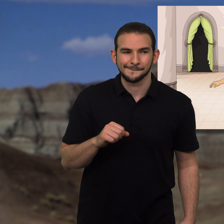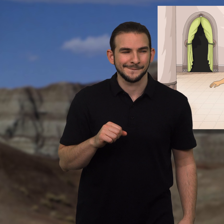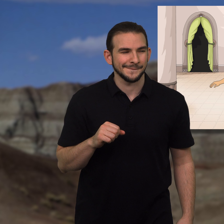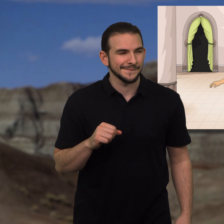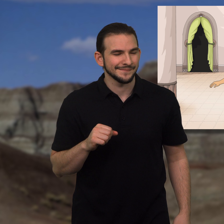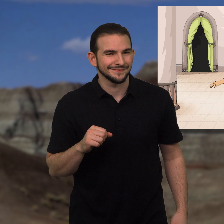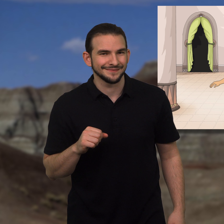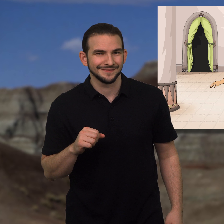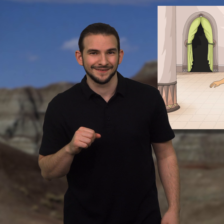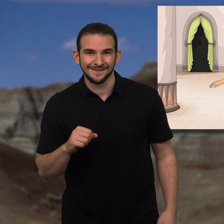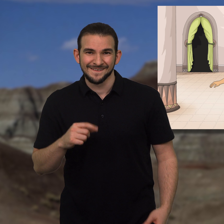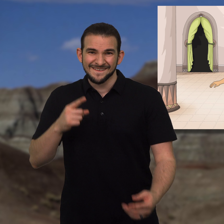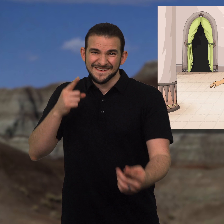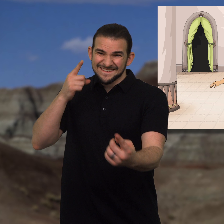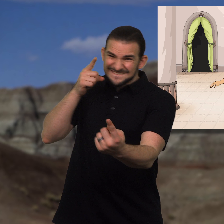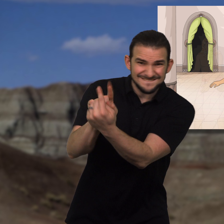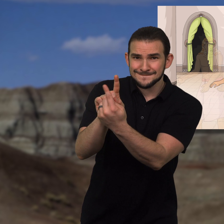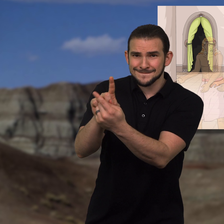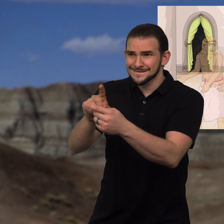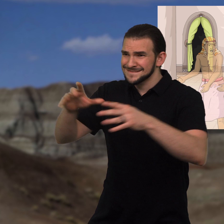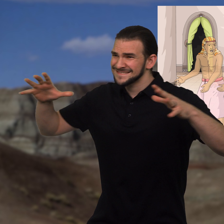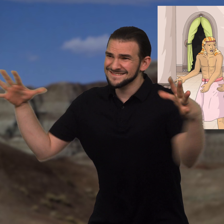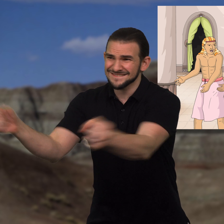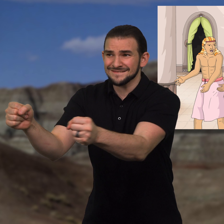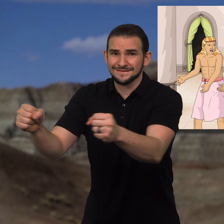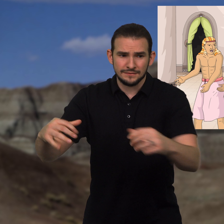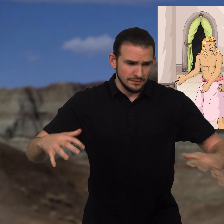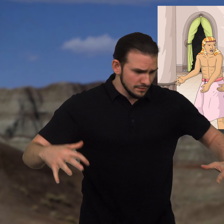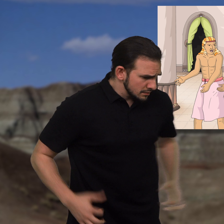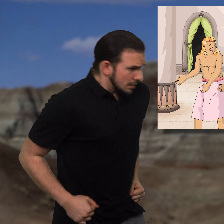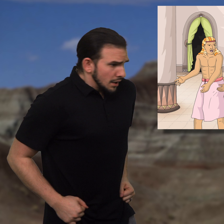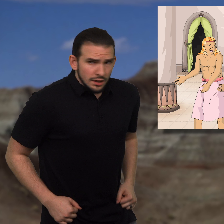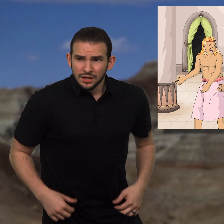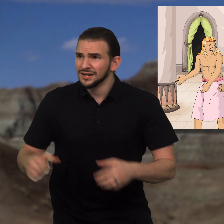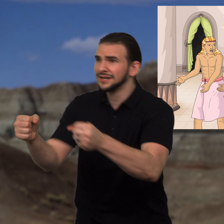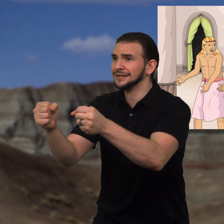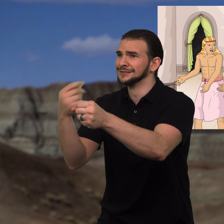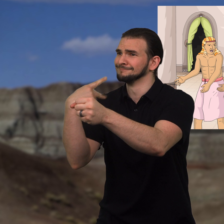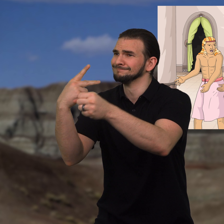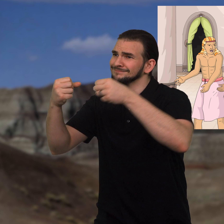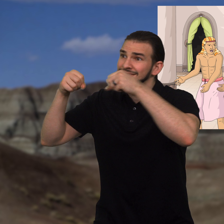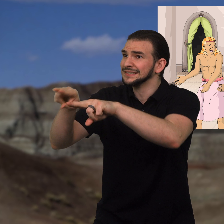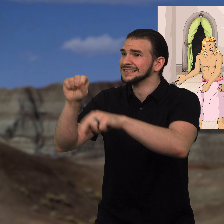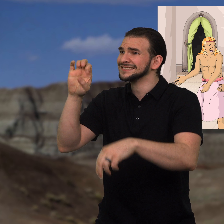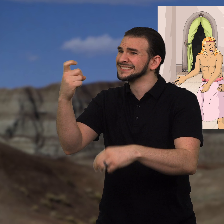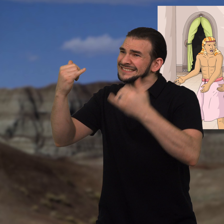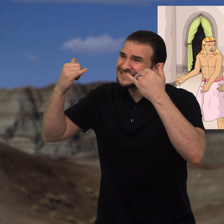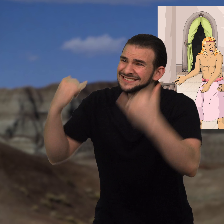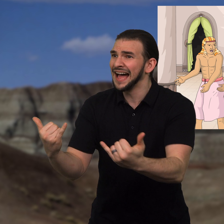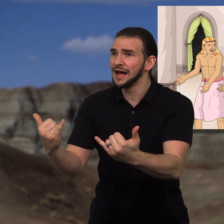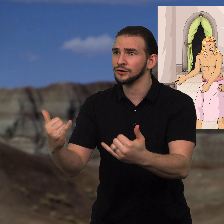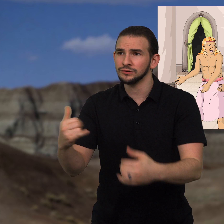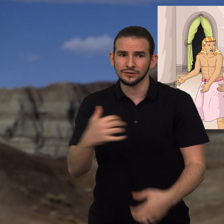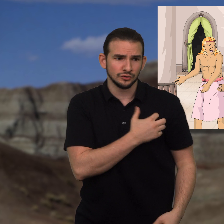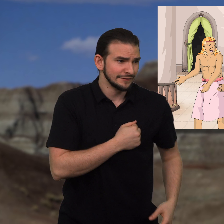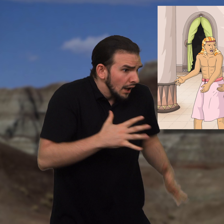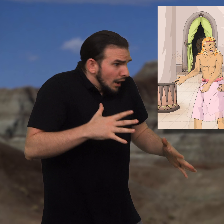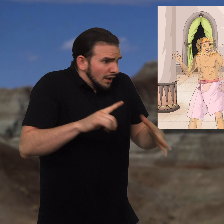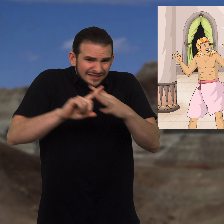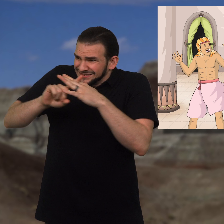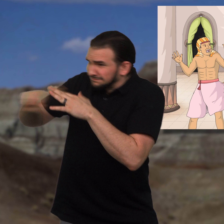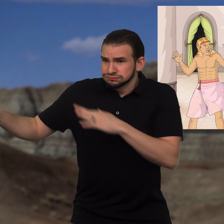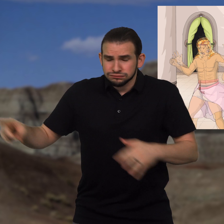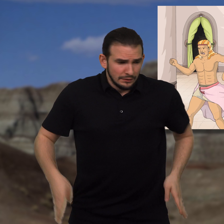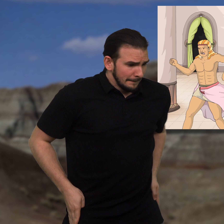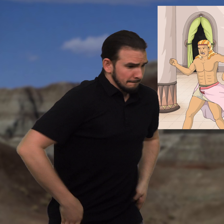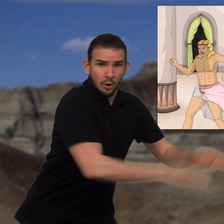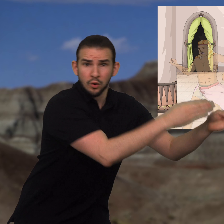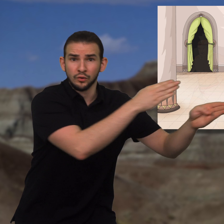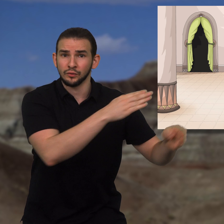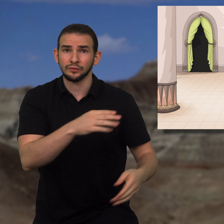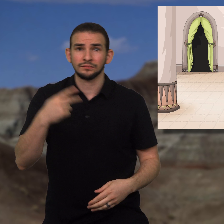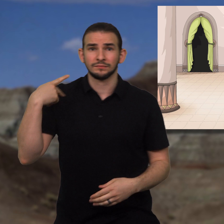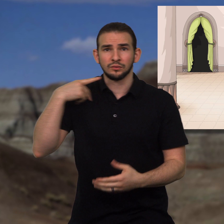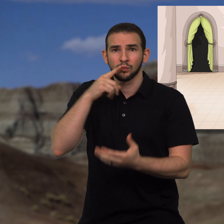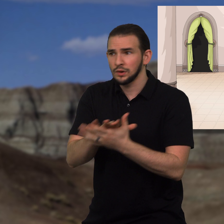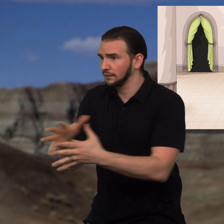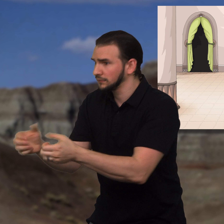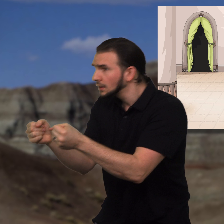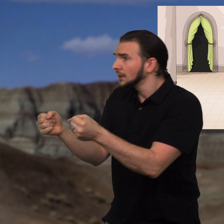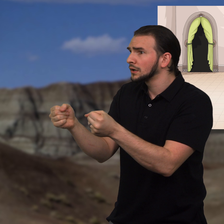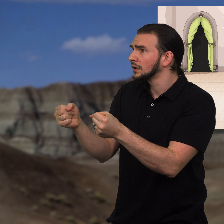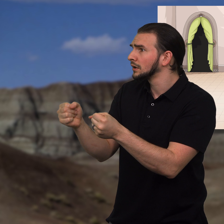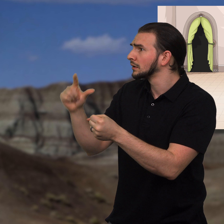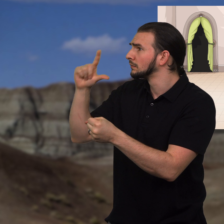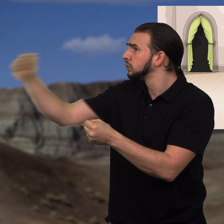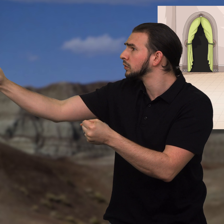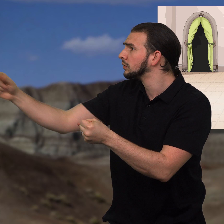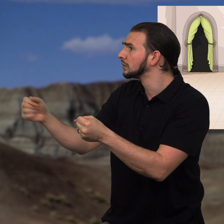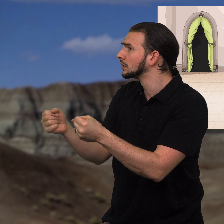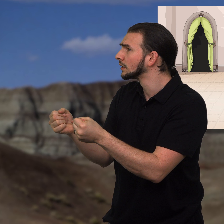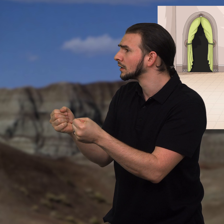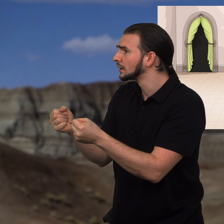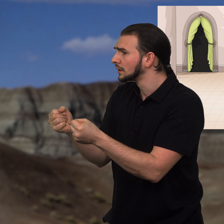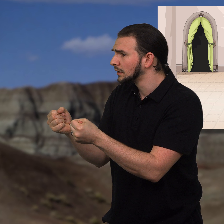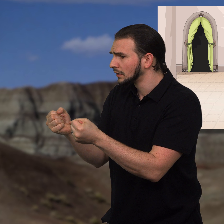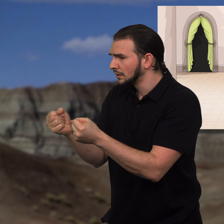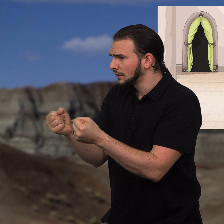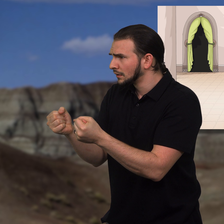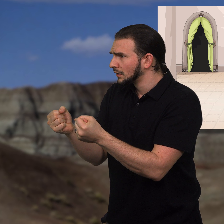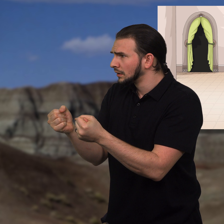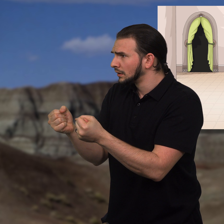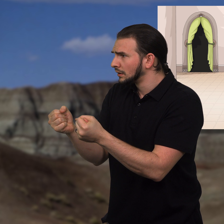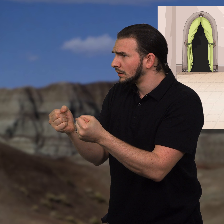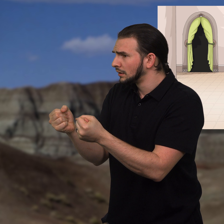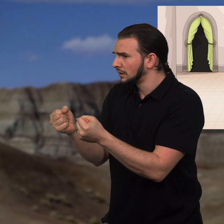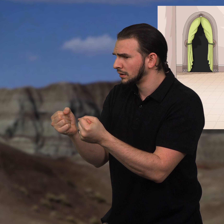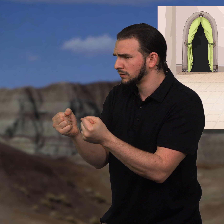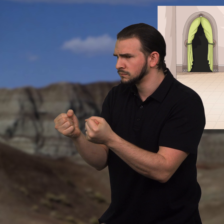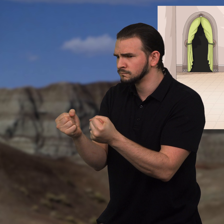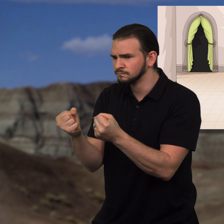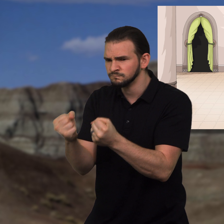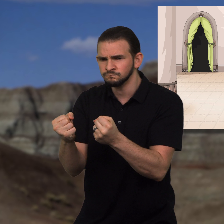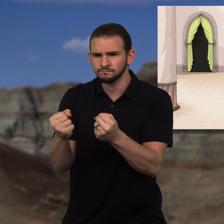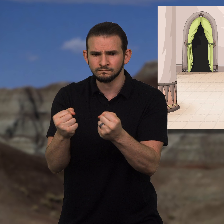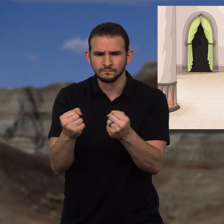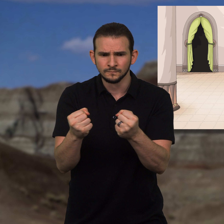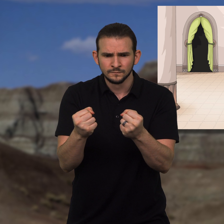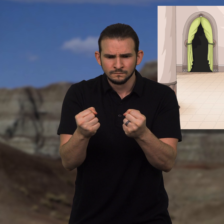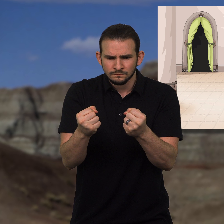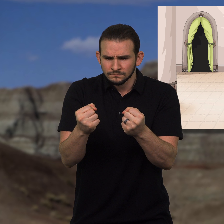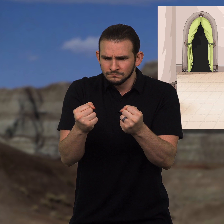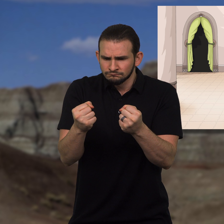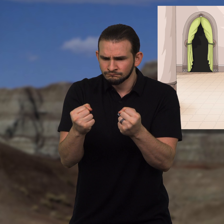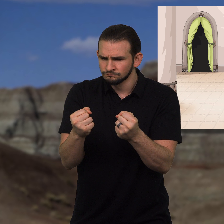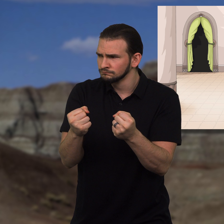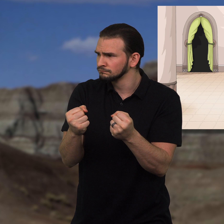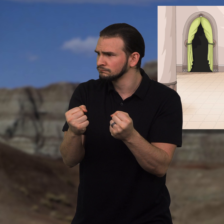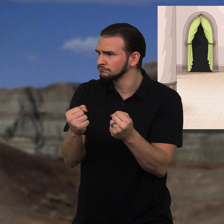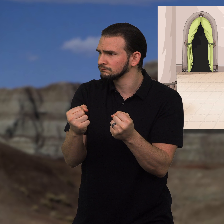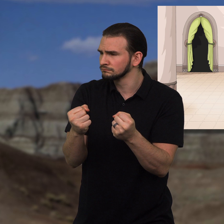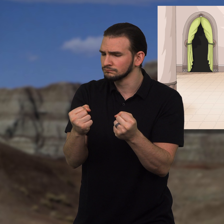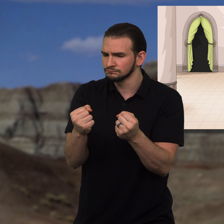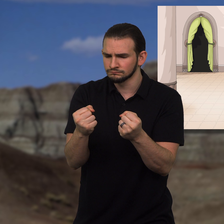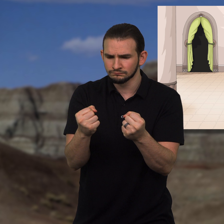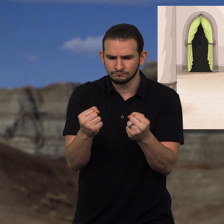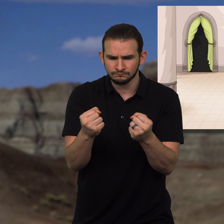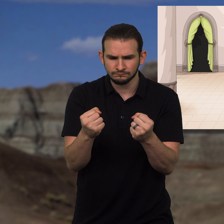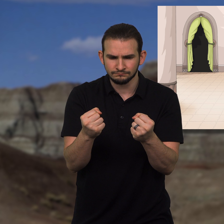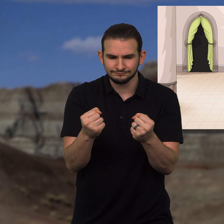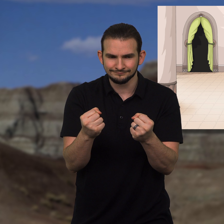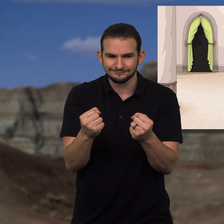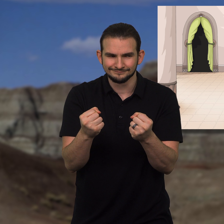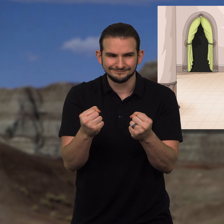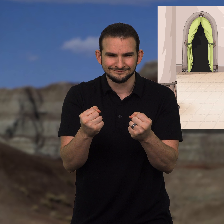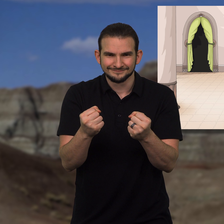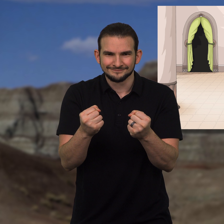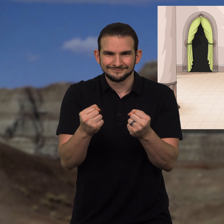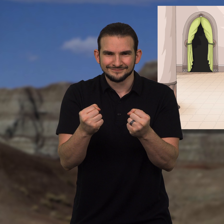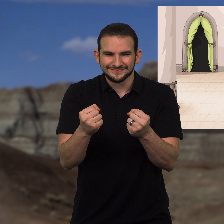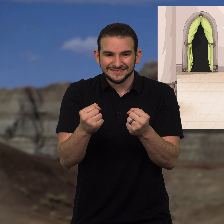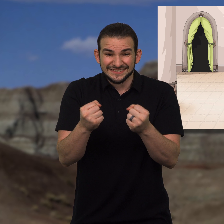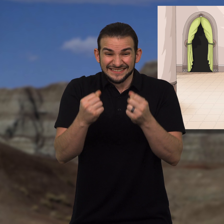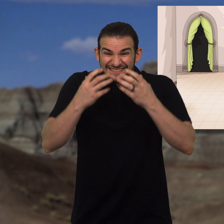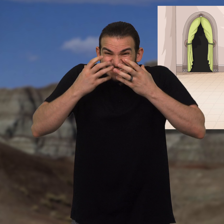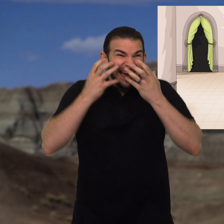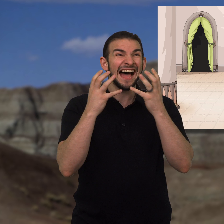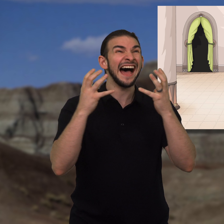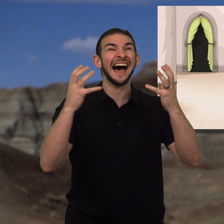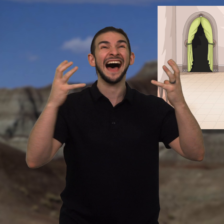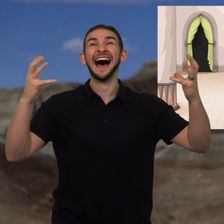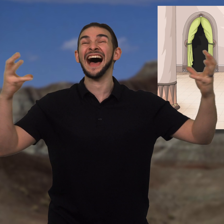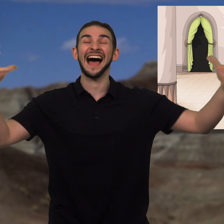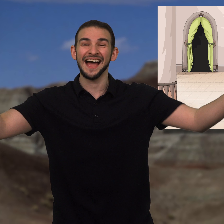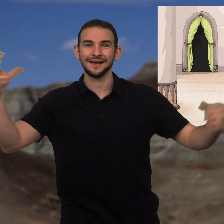She grabbed Joseph by his cloak and said, “Sleep with me!” But leaving his cloak in her hand, he escaped and ran outside.